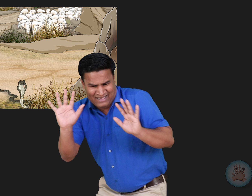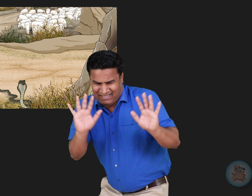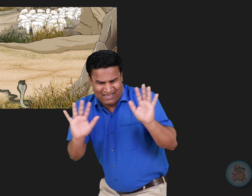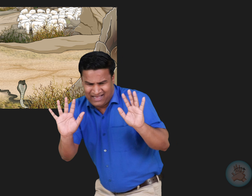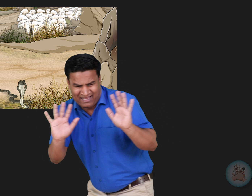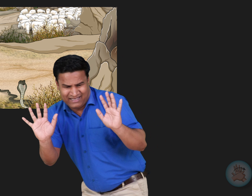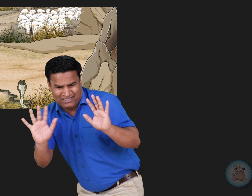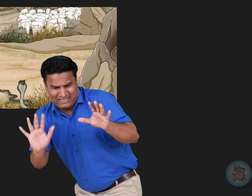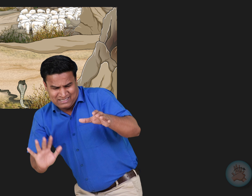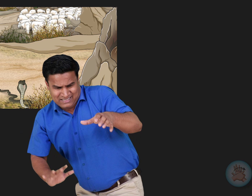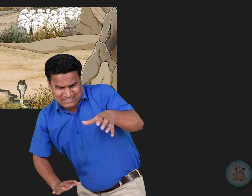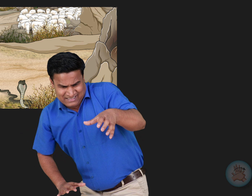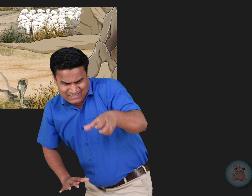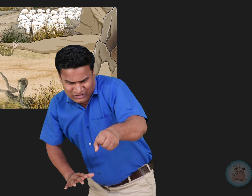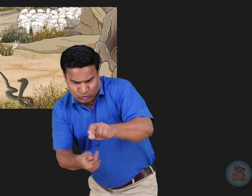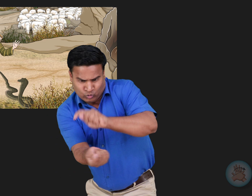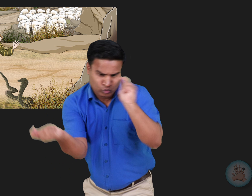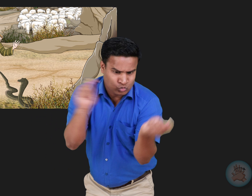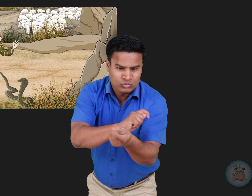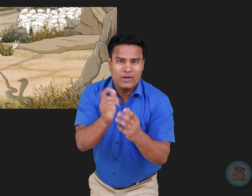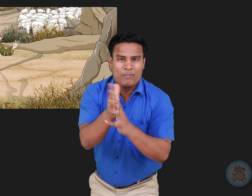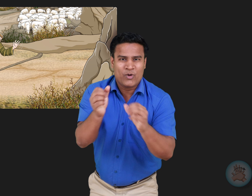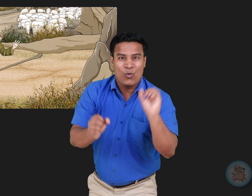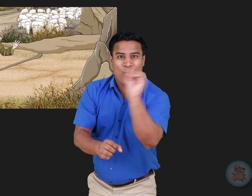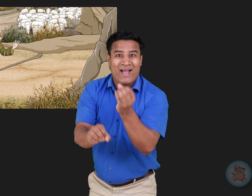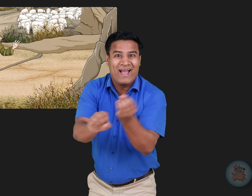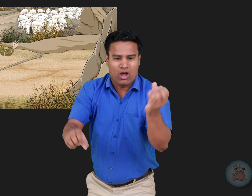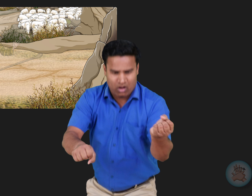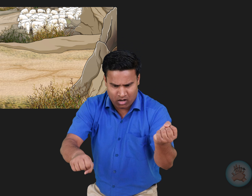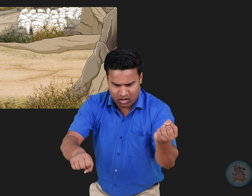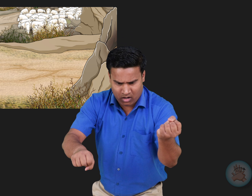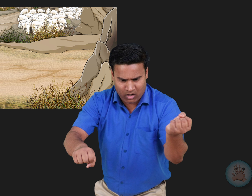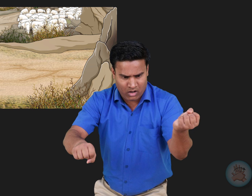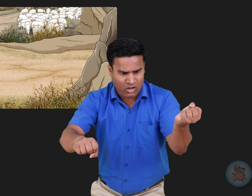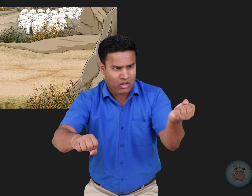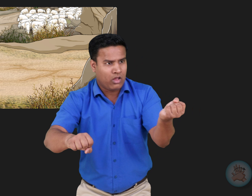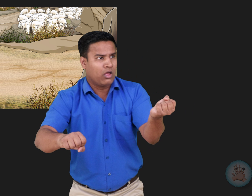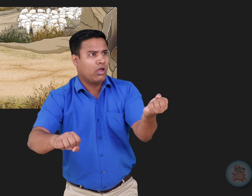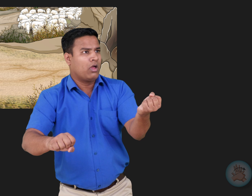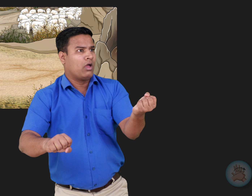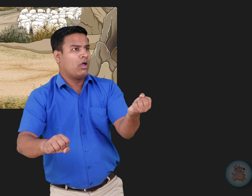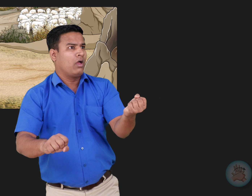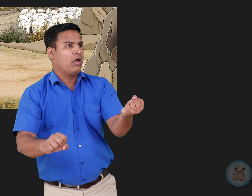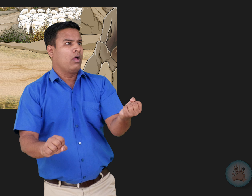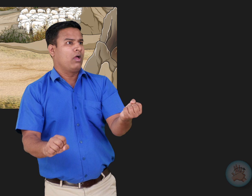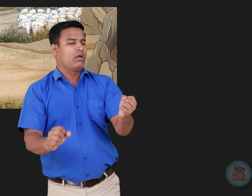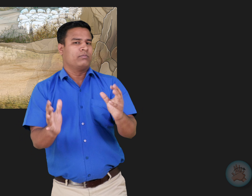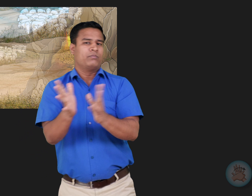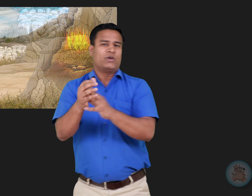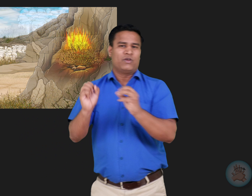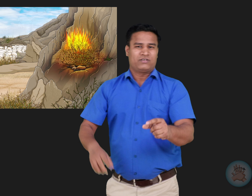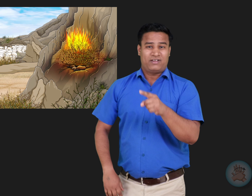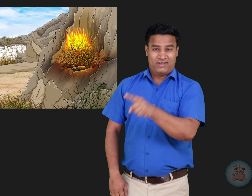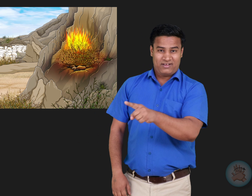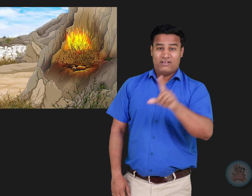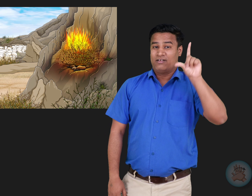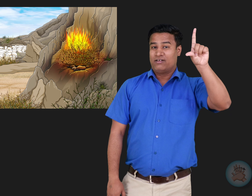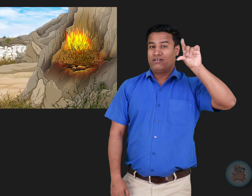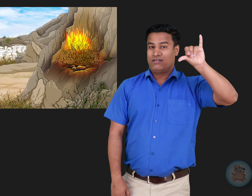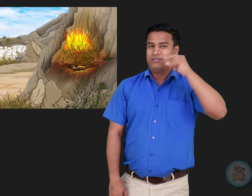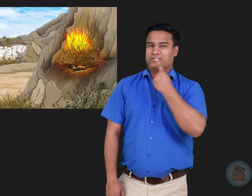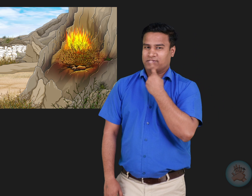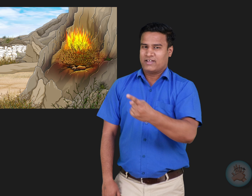“Stretch out your hand and grab it by the tail,” the LORD said to Moses, who reached out his hand and caught the snake, and it turned back into a staff in his hand.